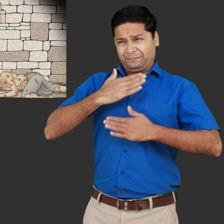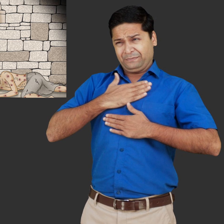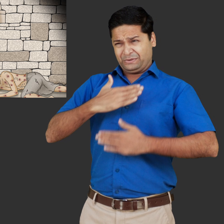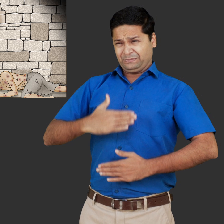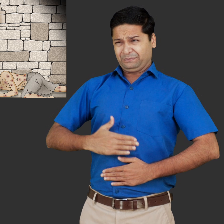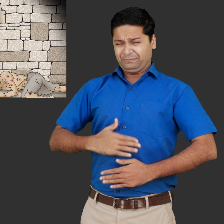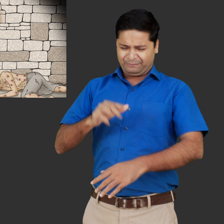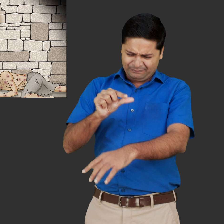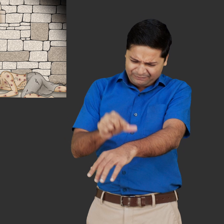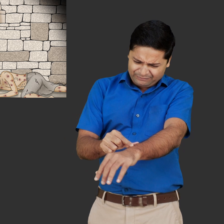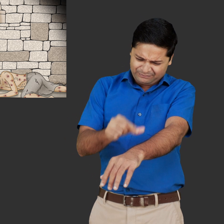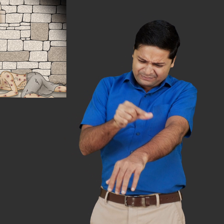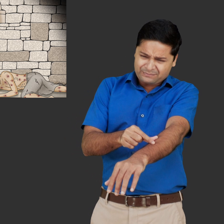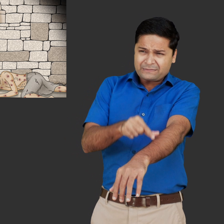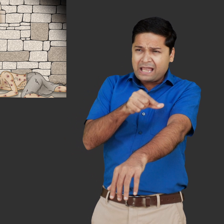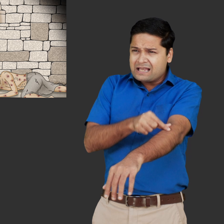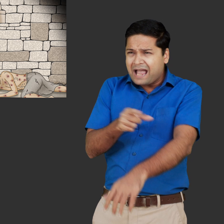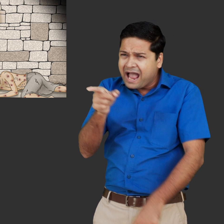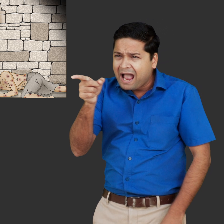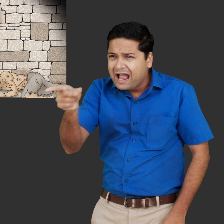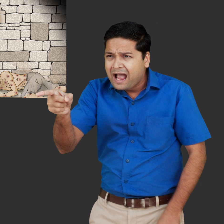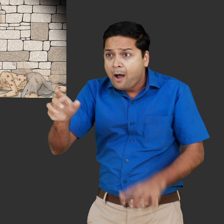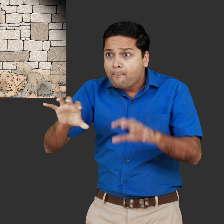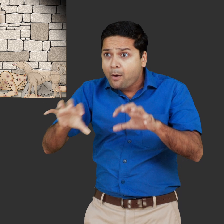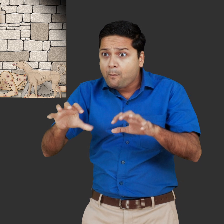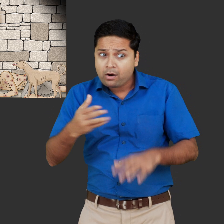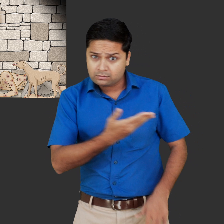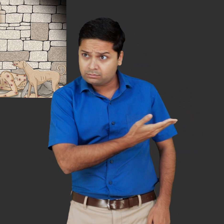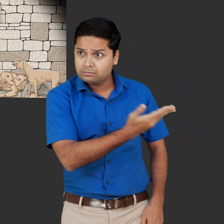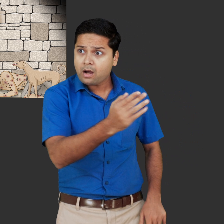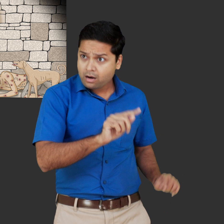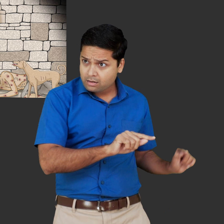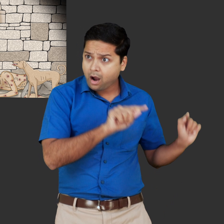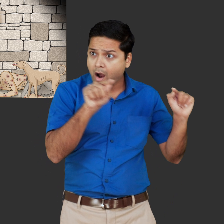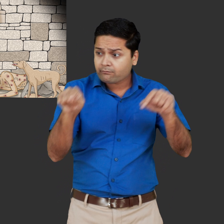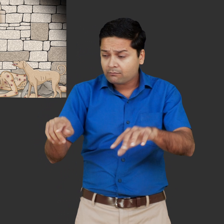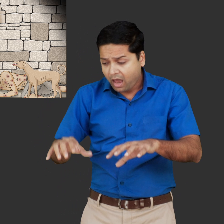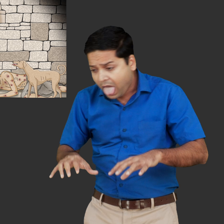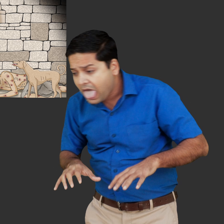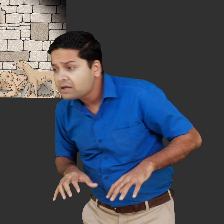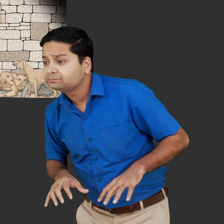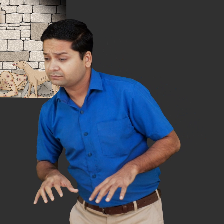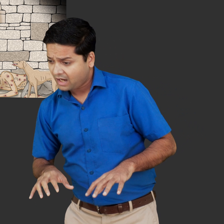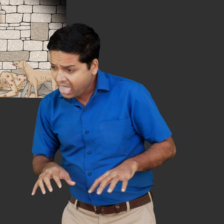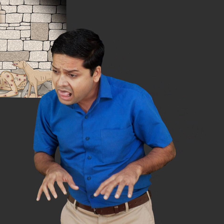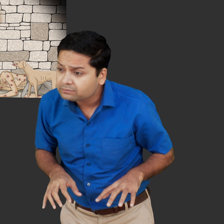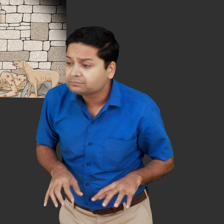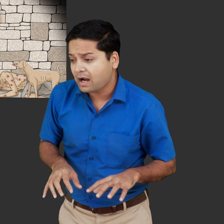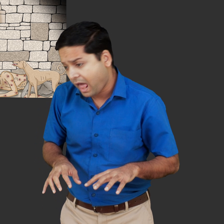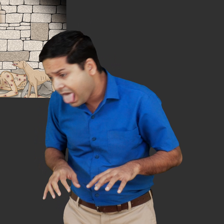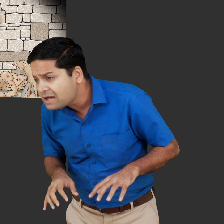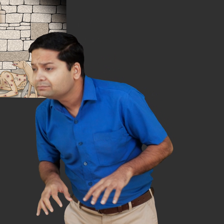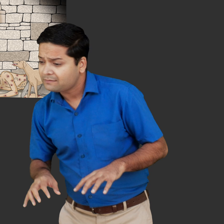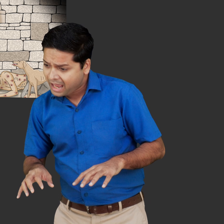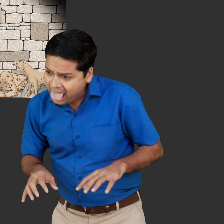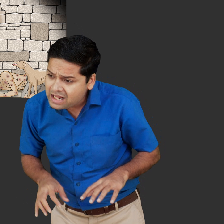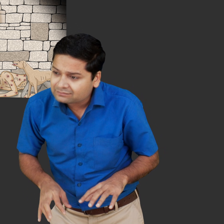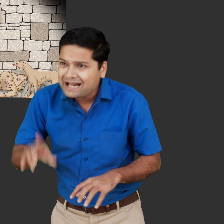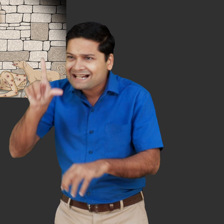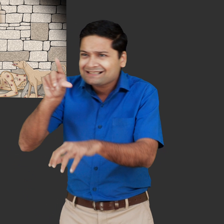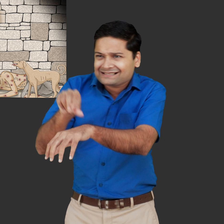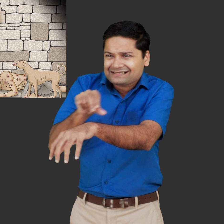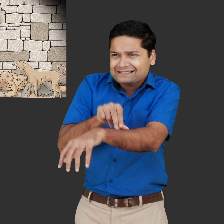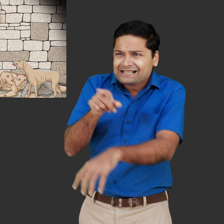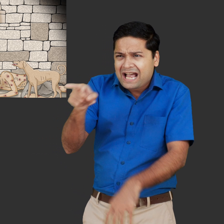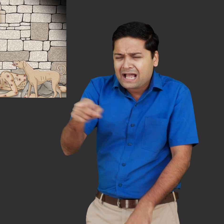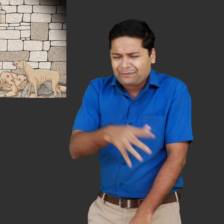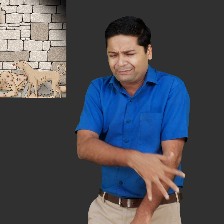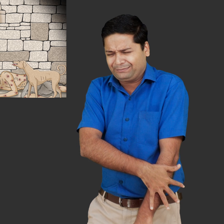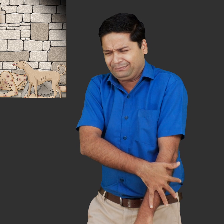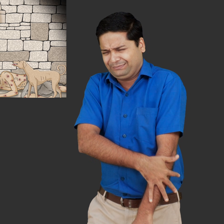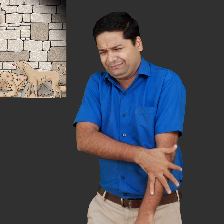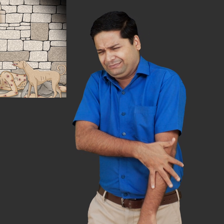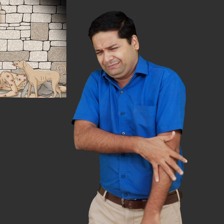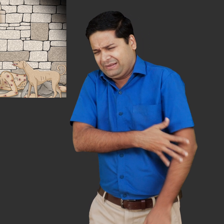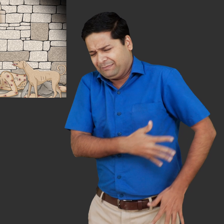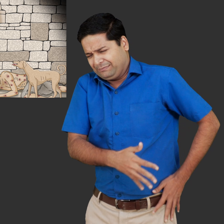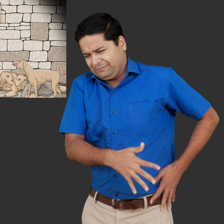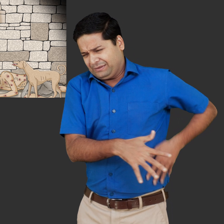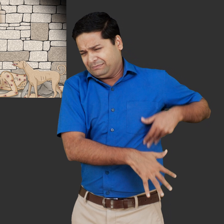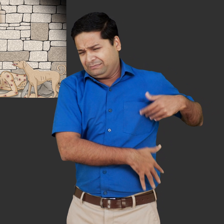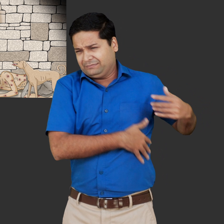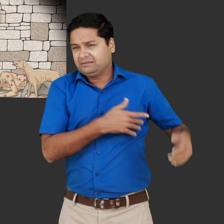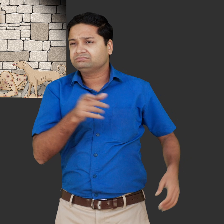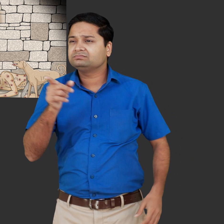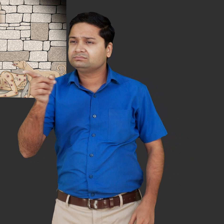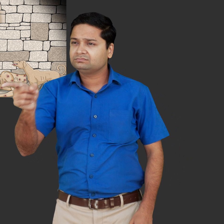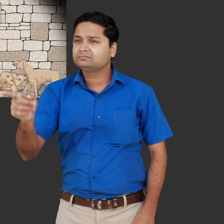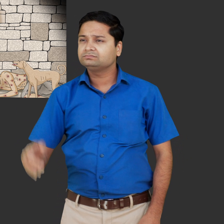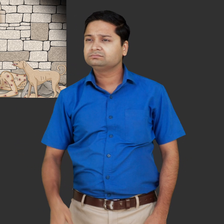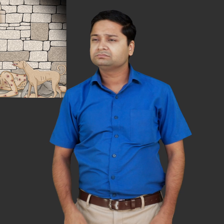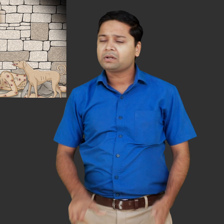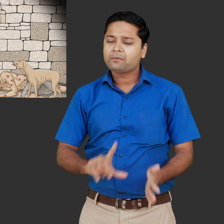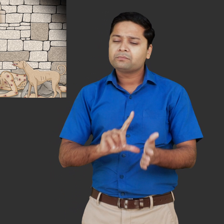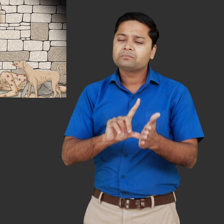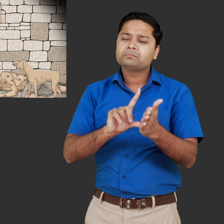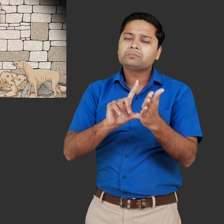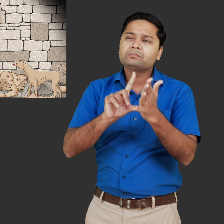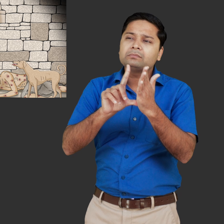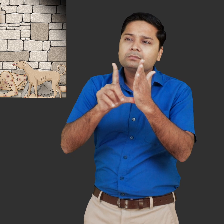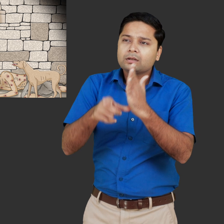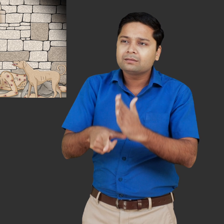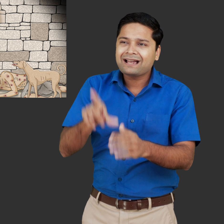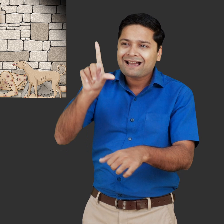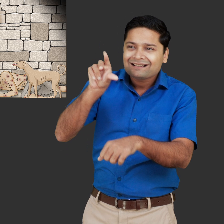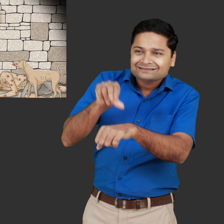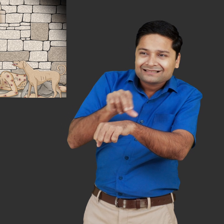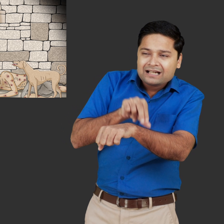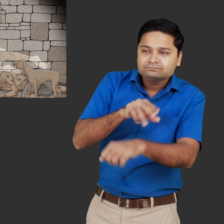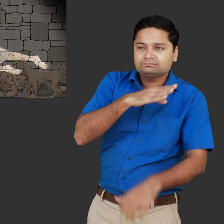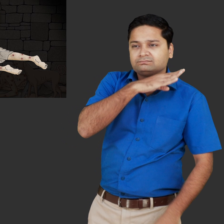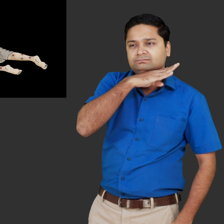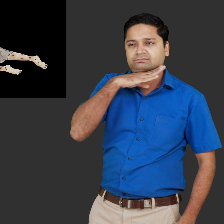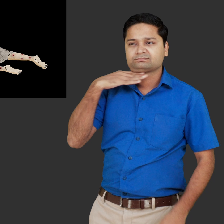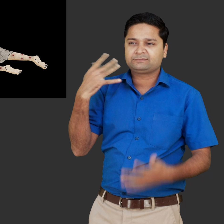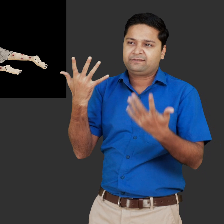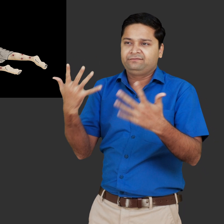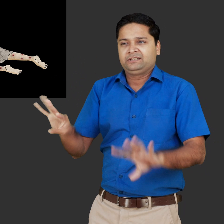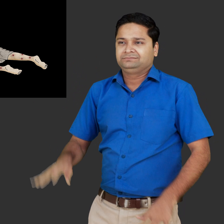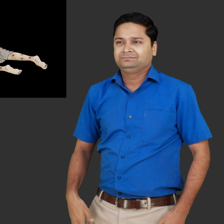Even the dogs came and licked his sores.